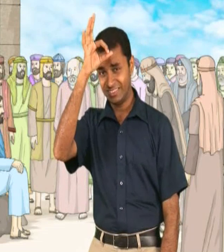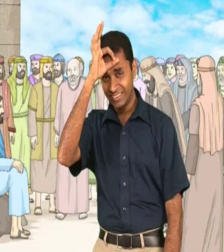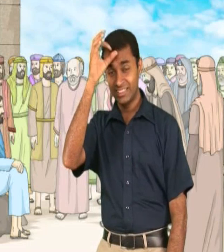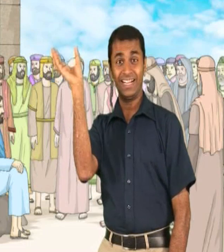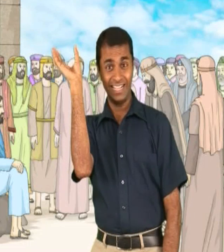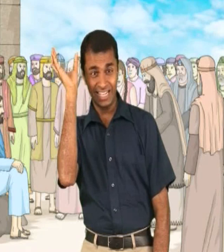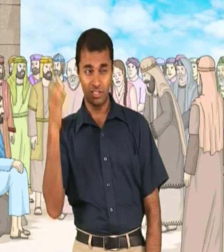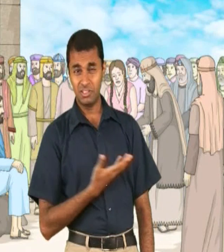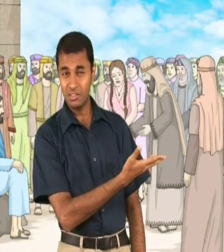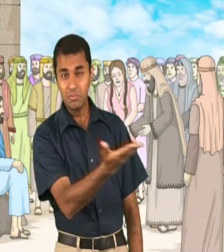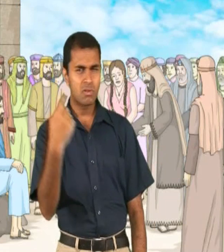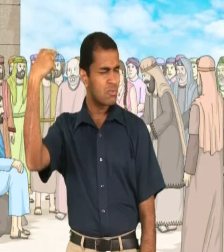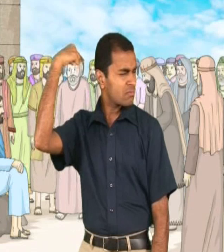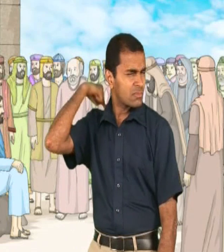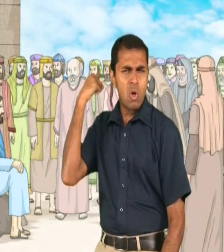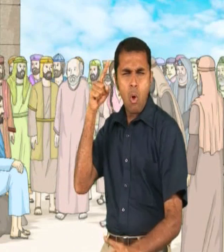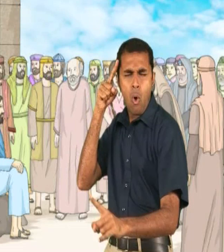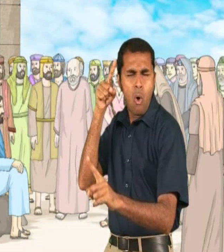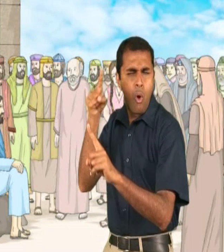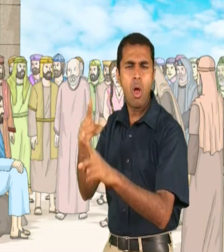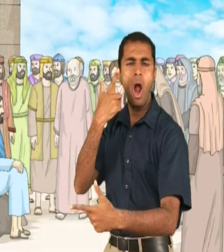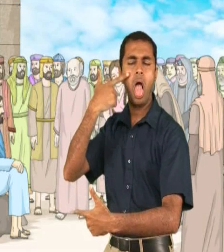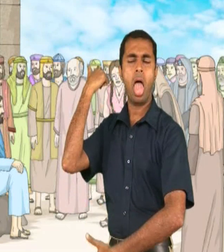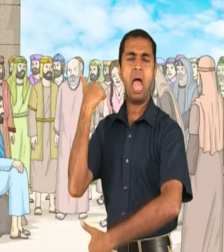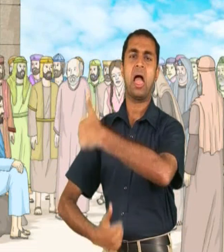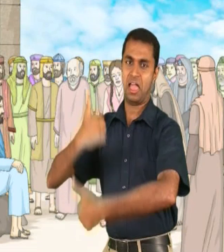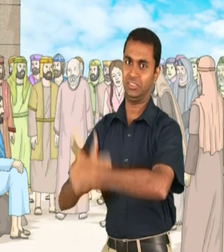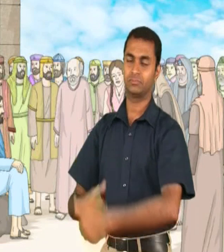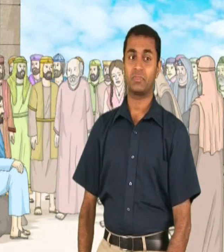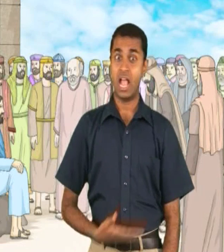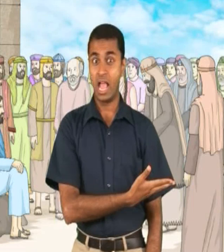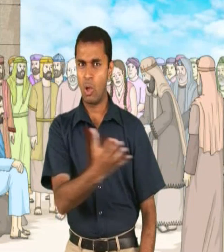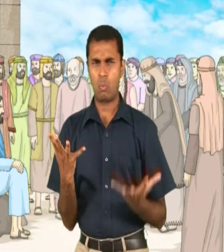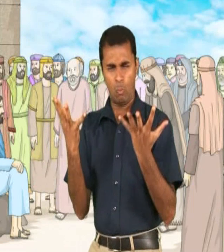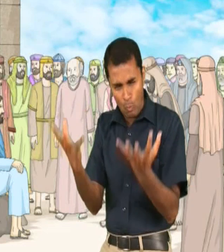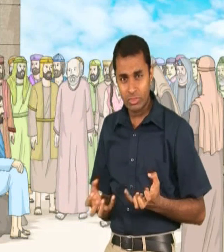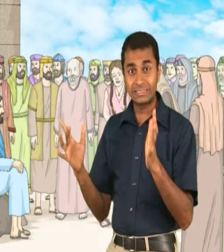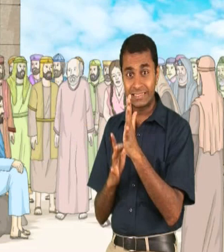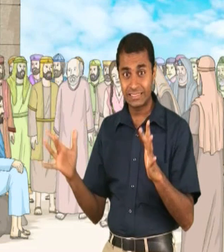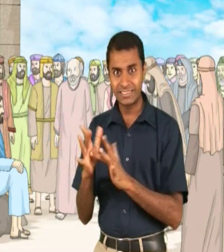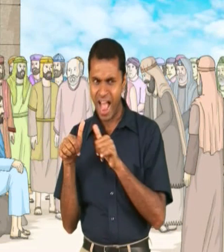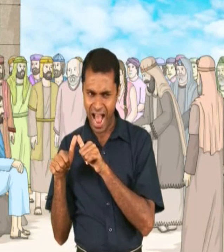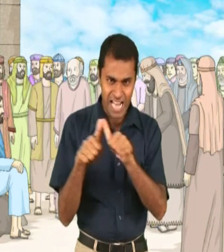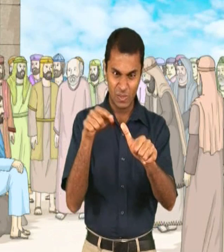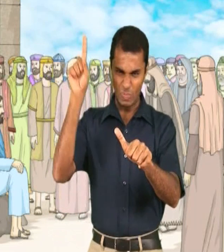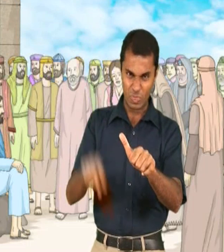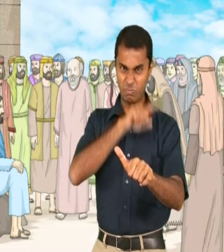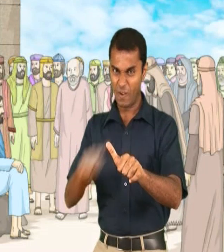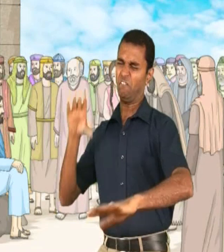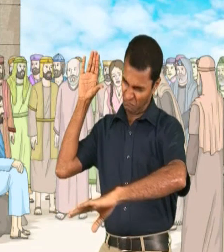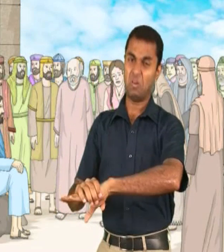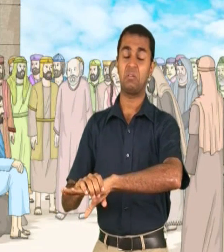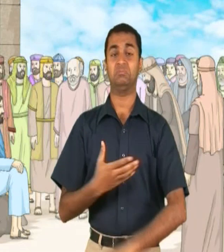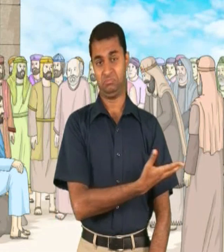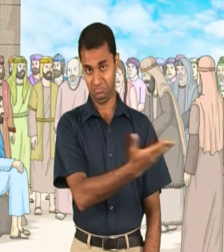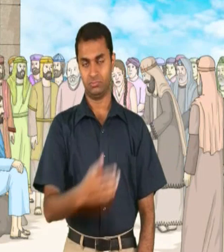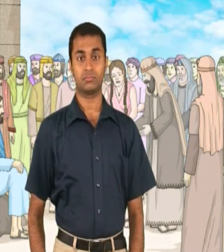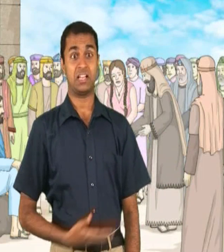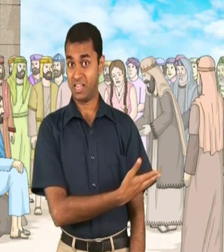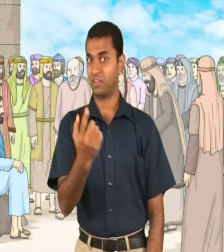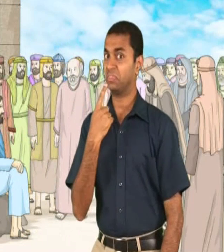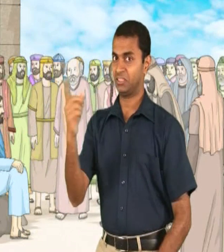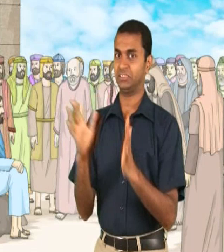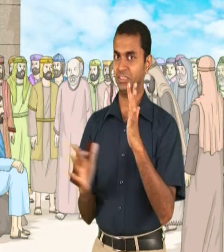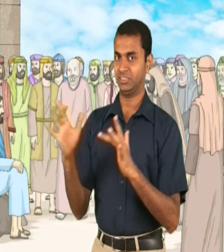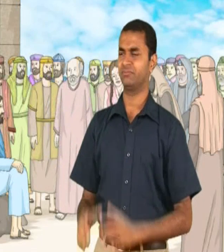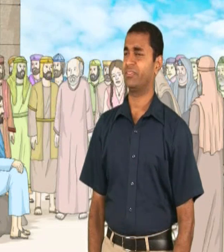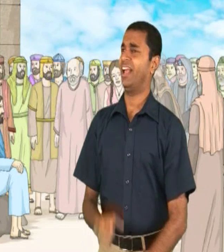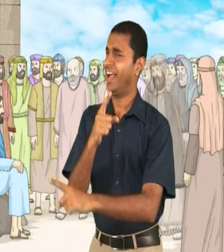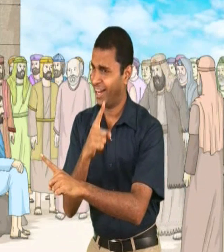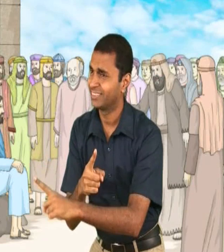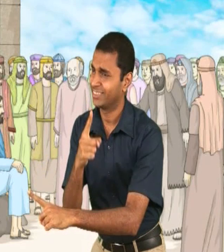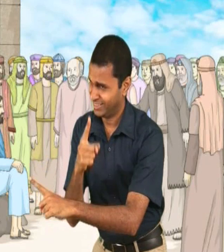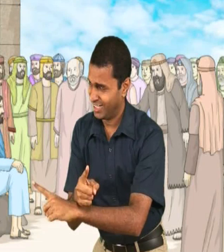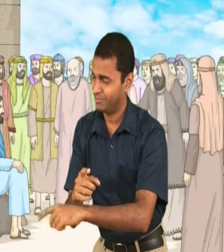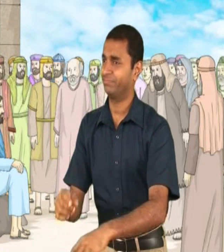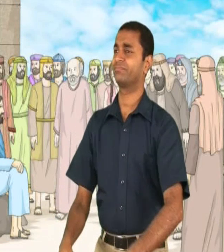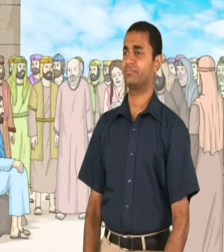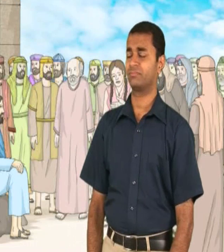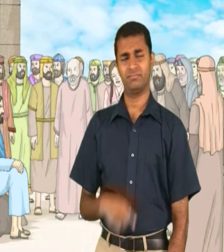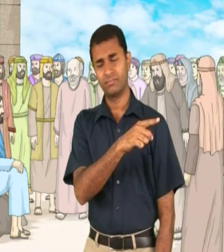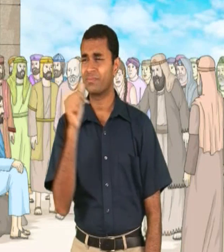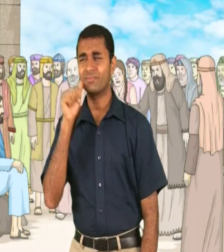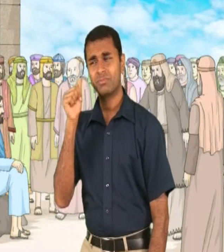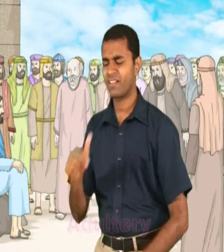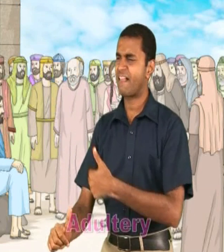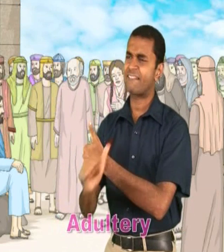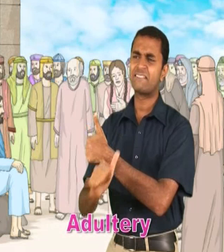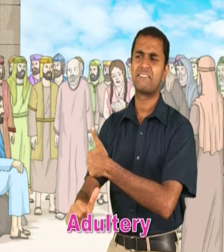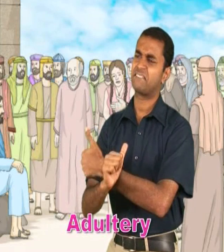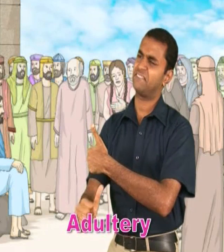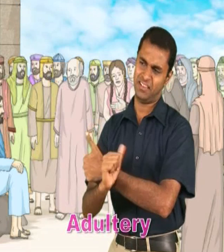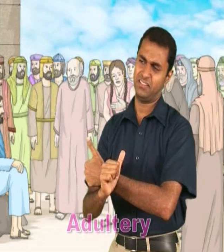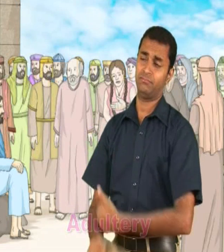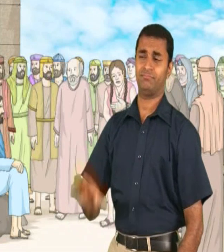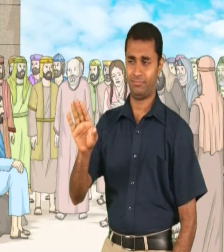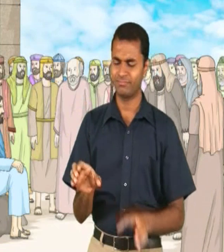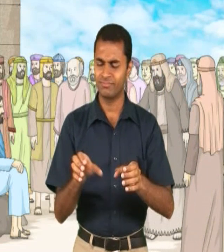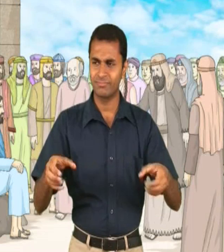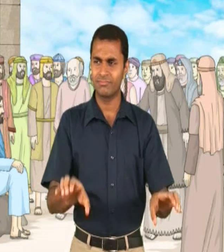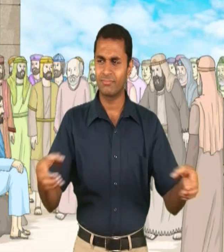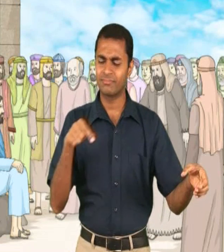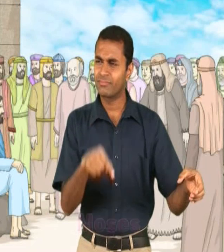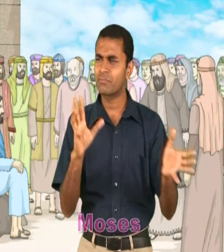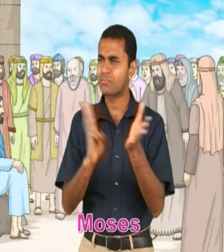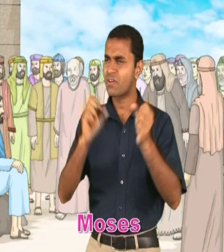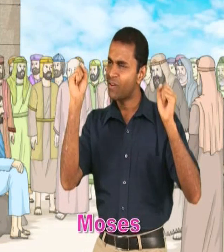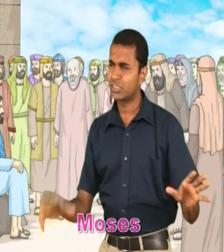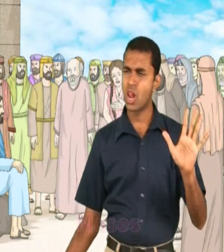They made her stand before them and said, “Teacher, this woman was caught in the act of adultery.